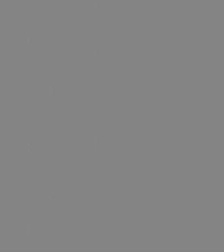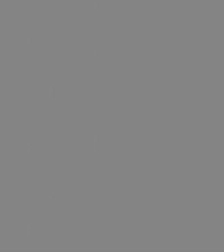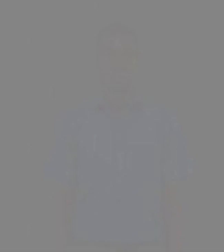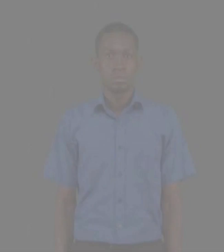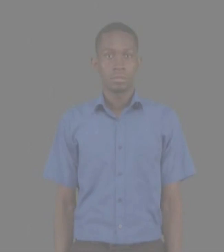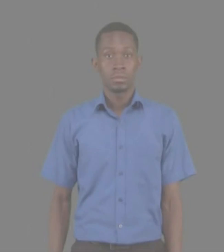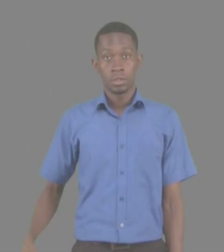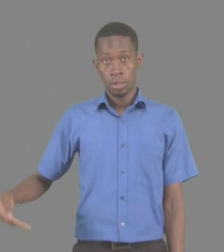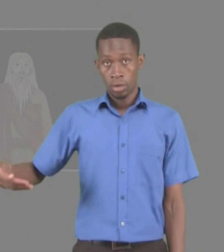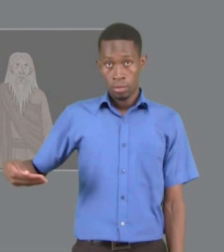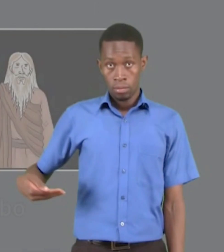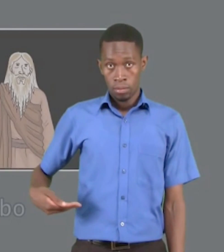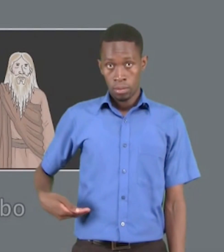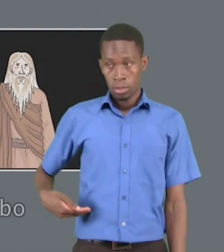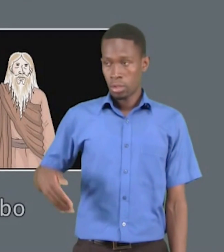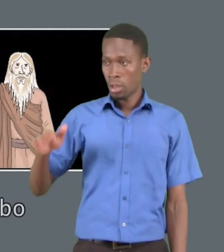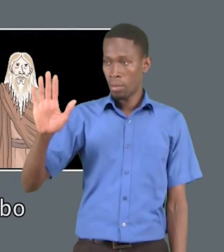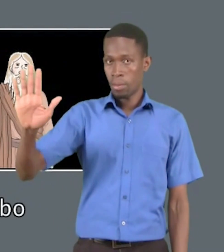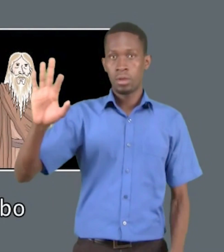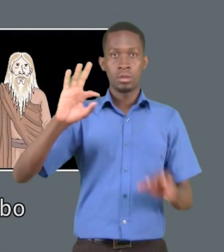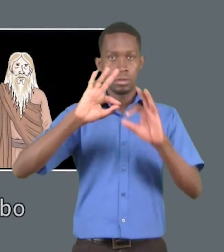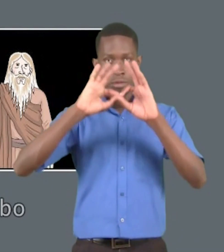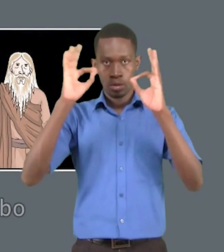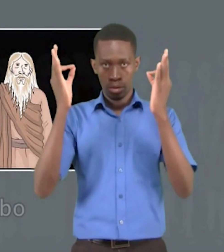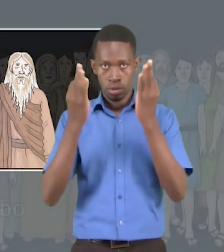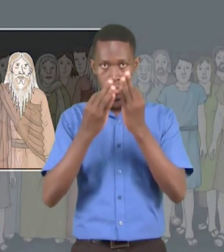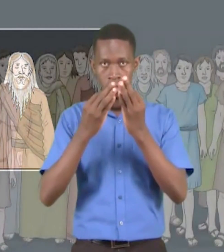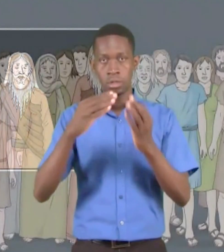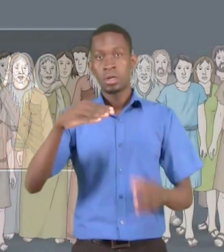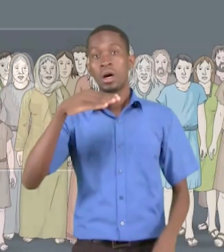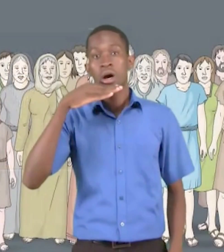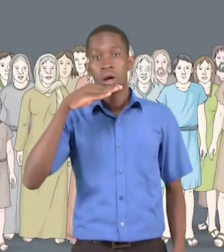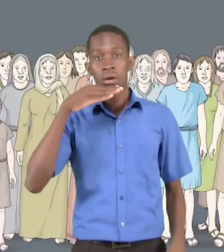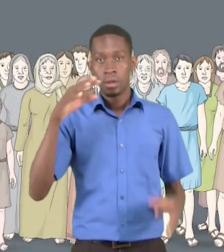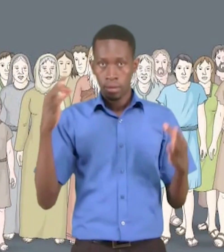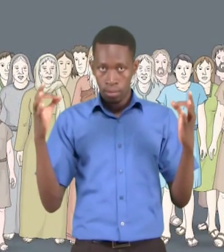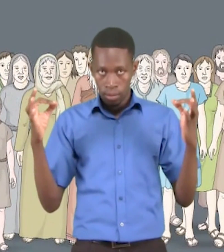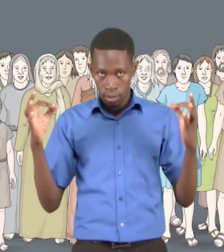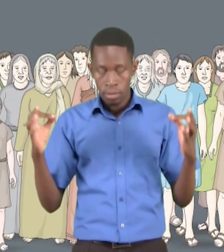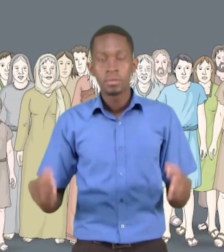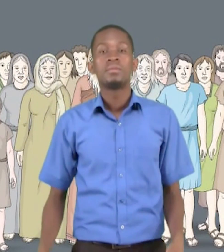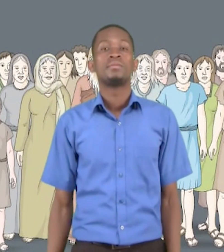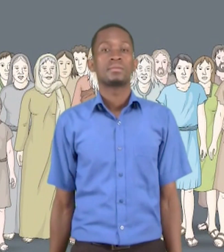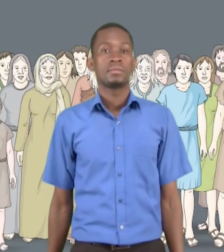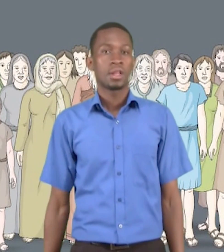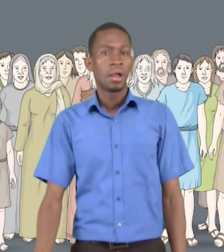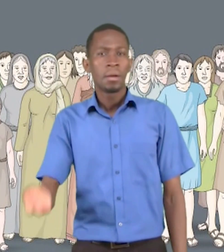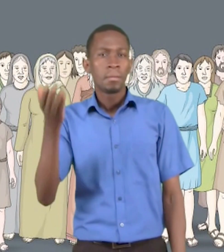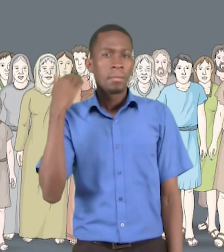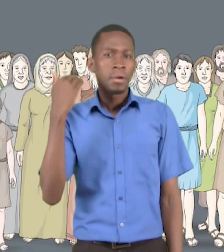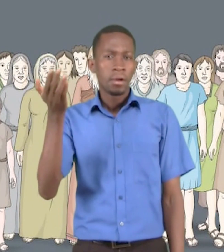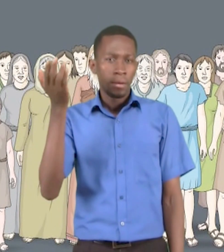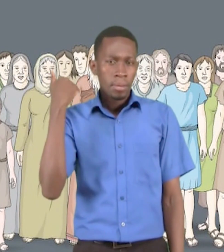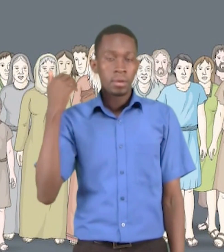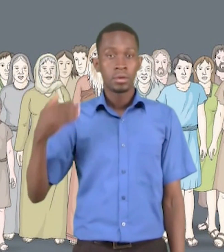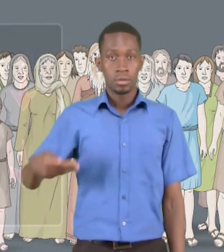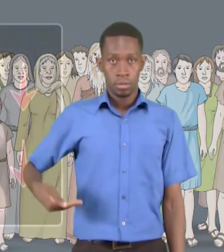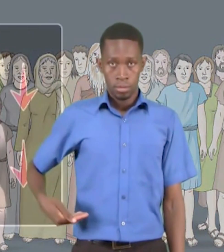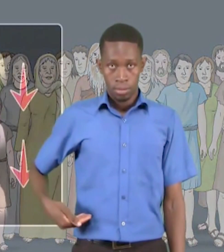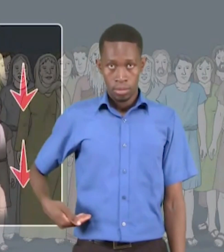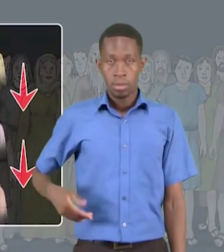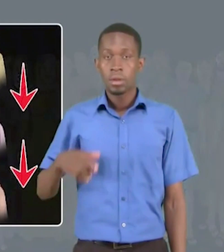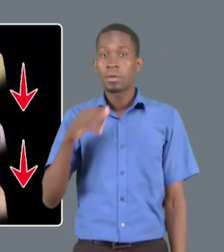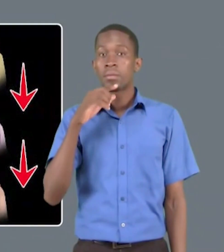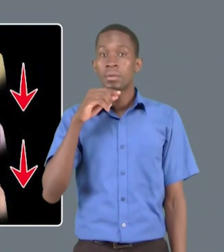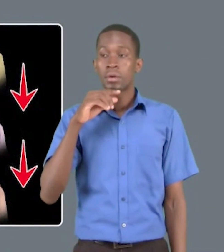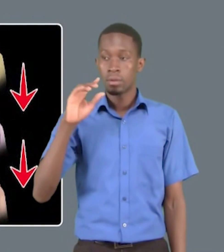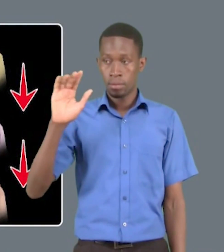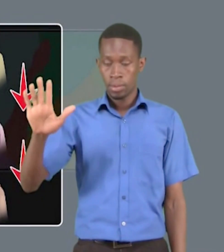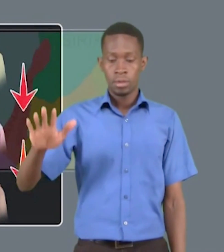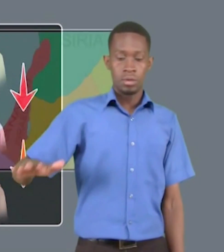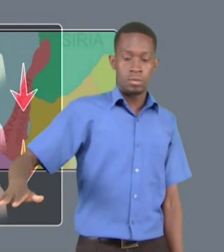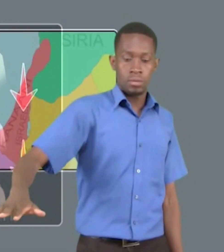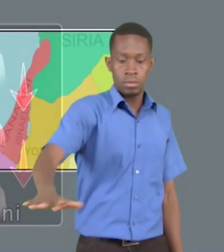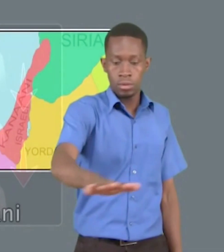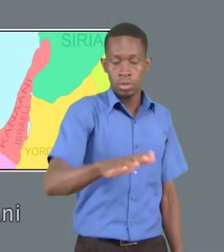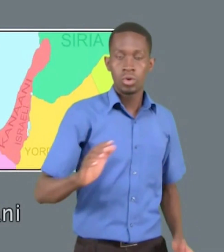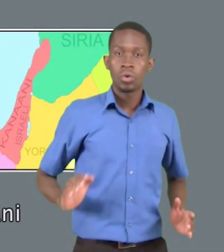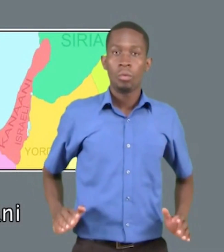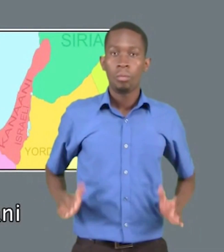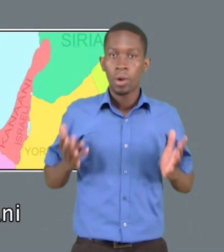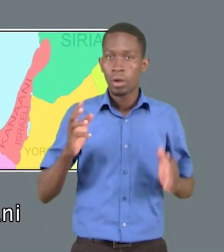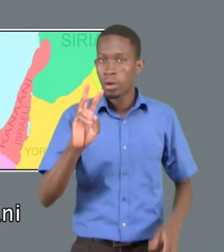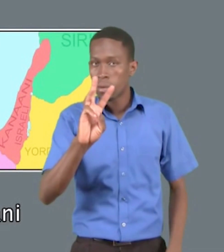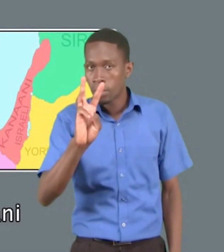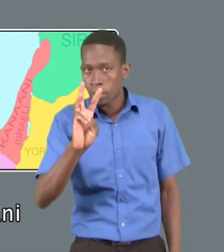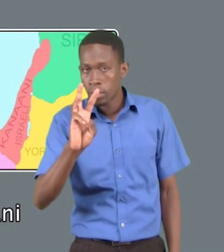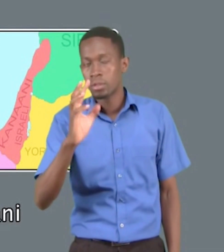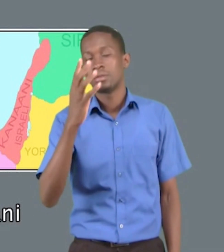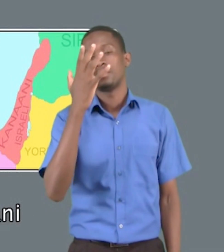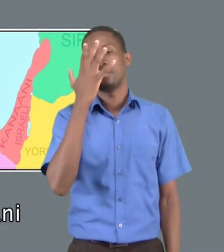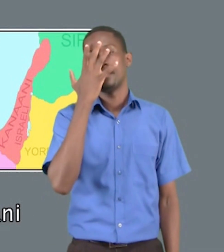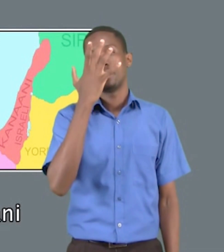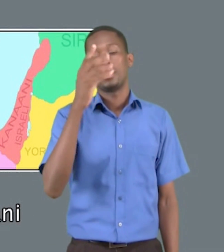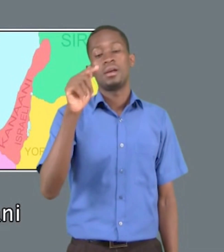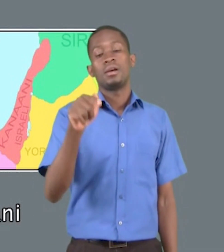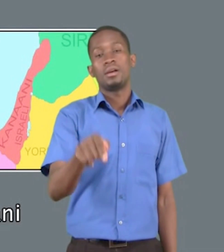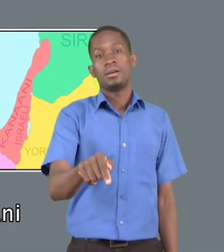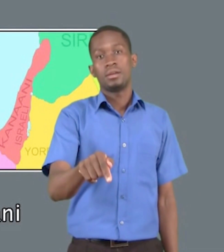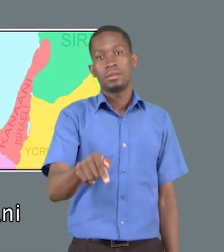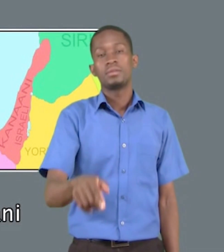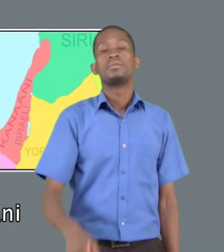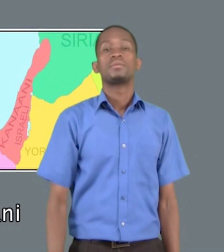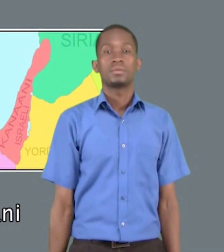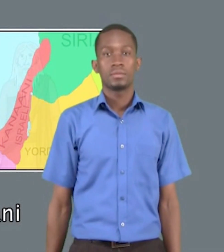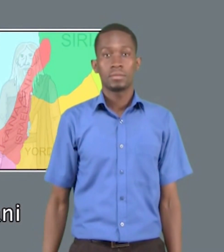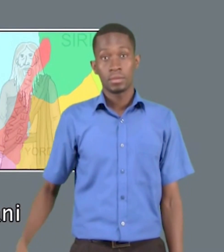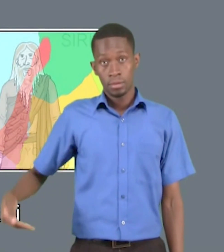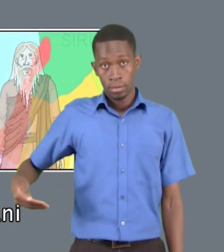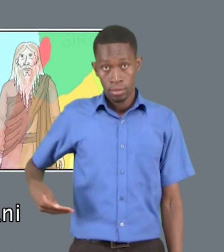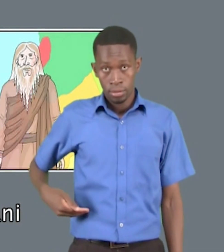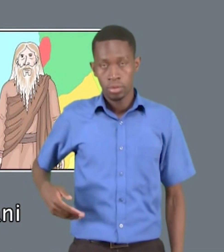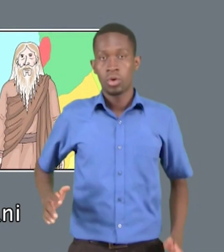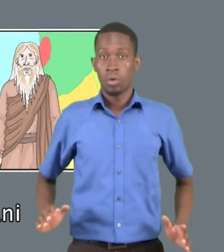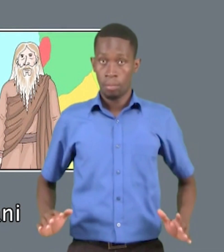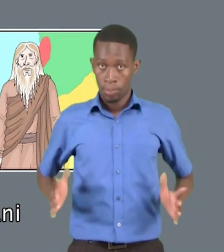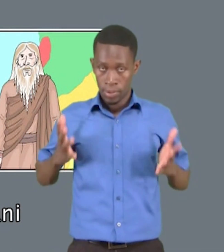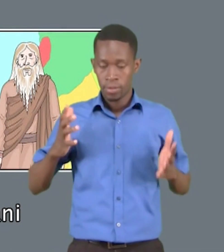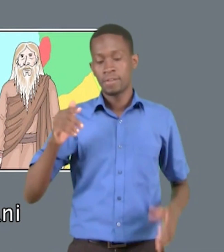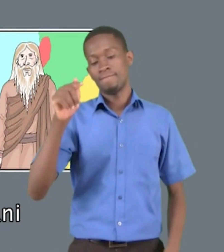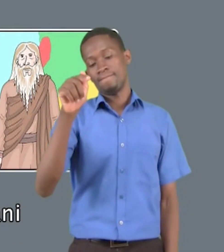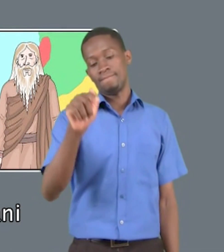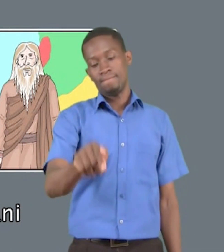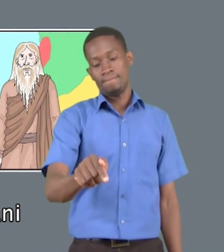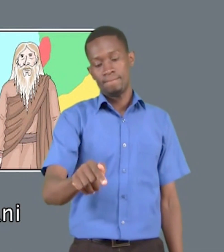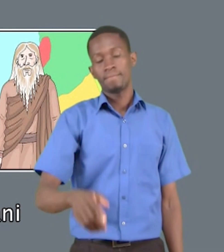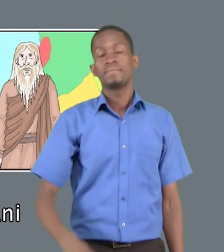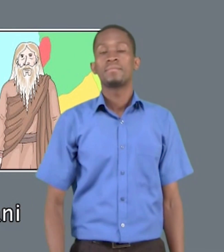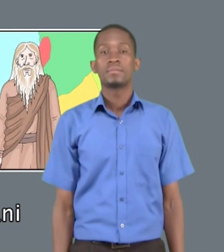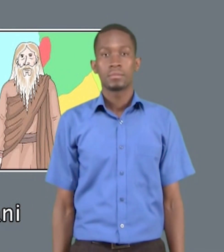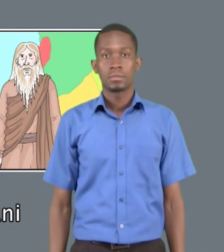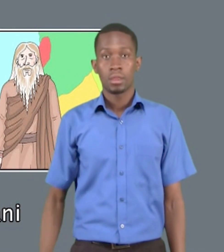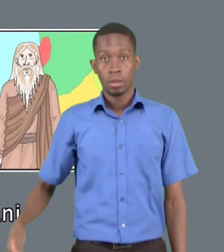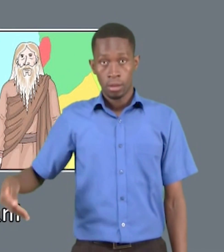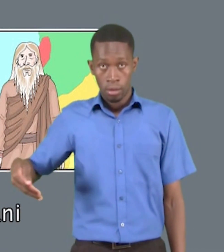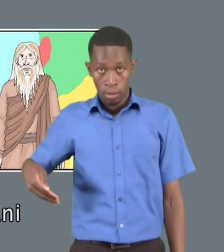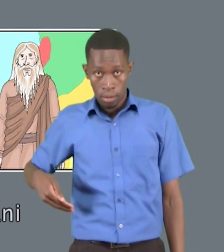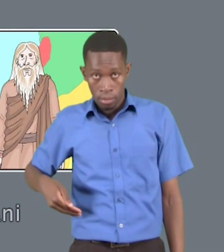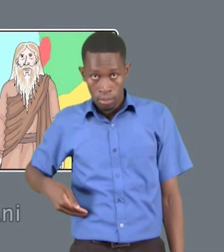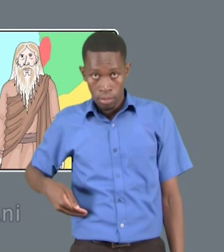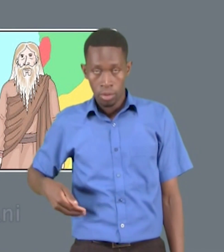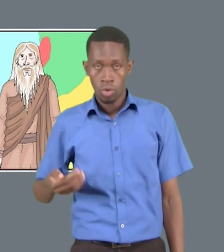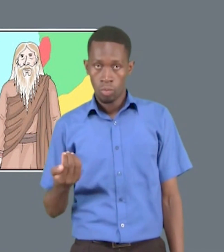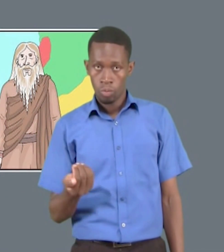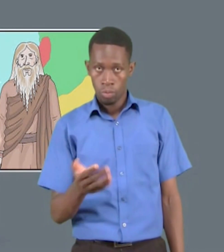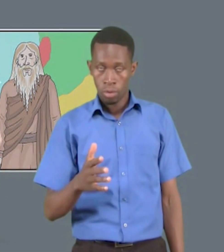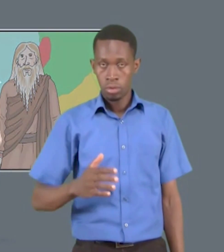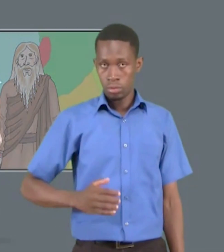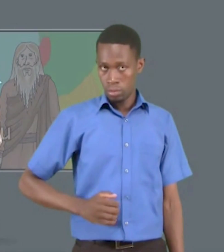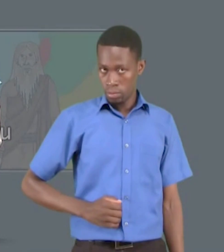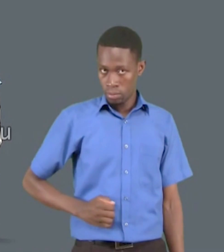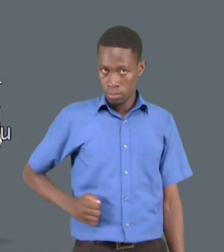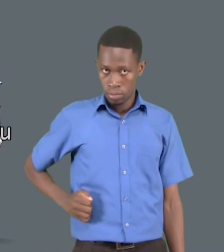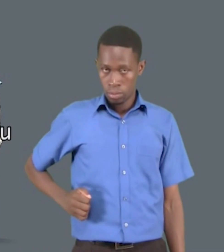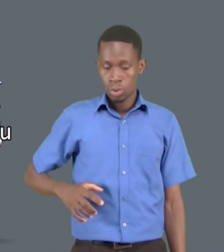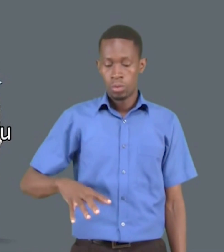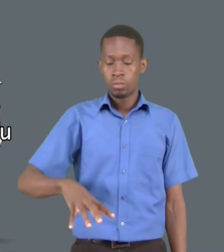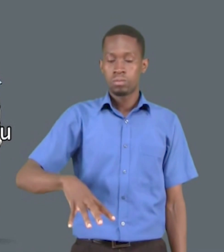Now Jacob lived in the land where his father had resided, the land of Canaan. This is the account of Jacob.